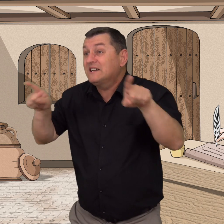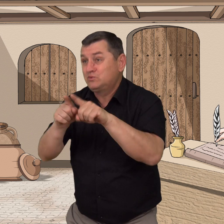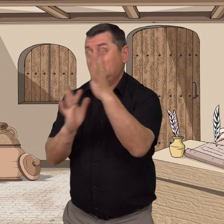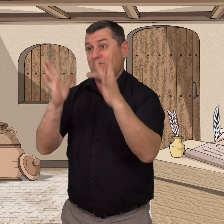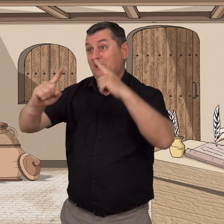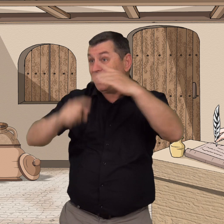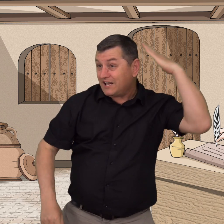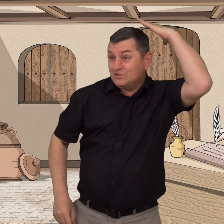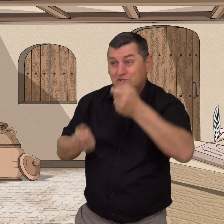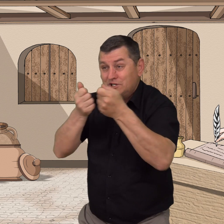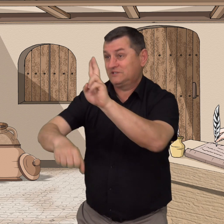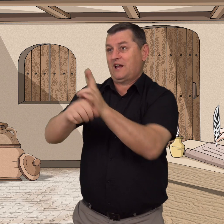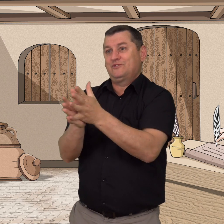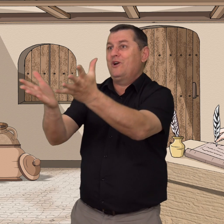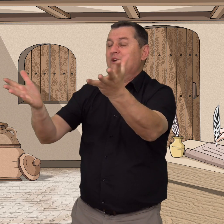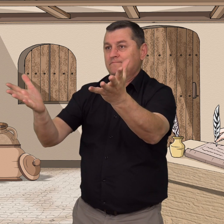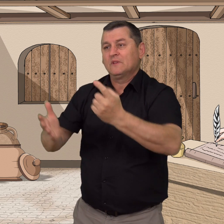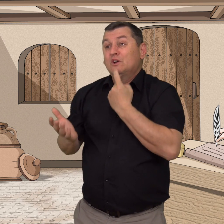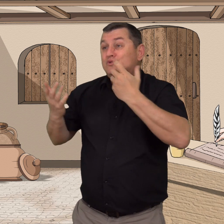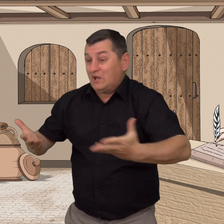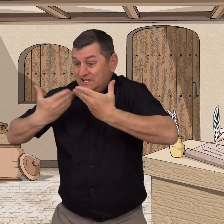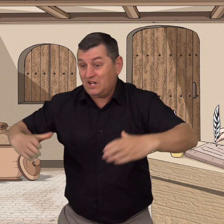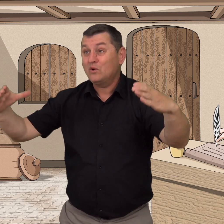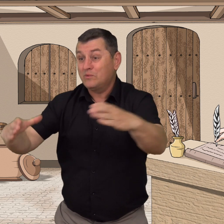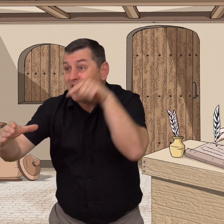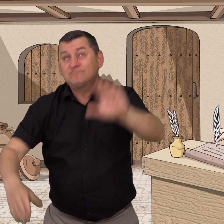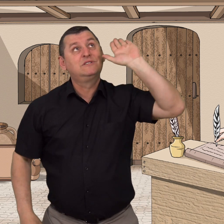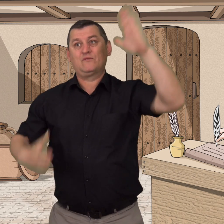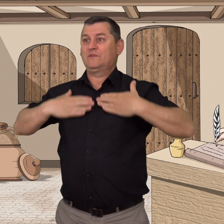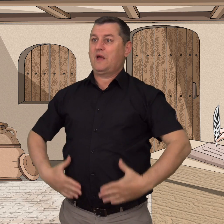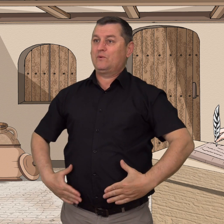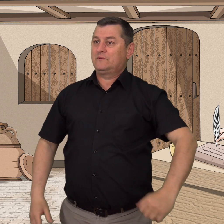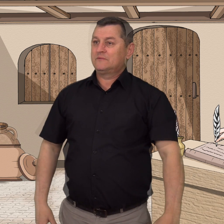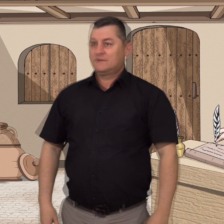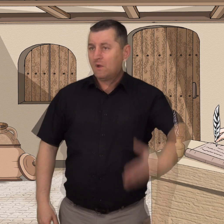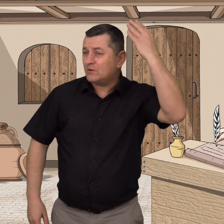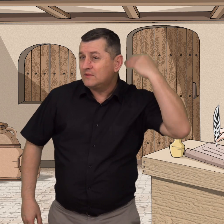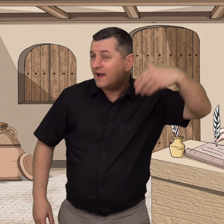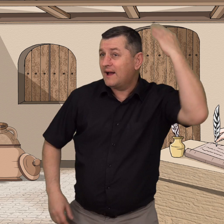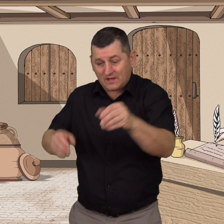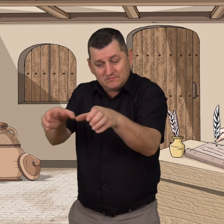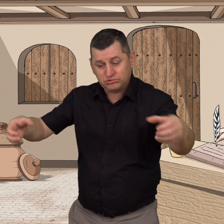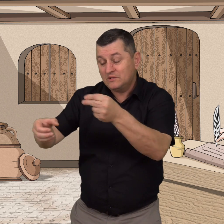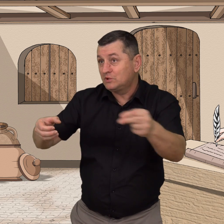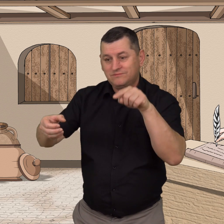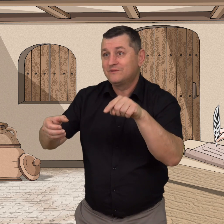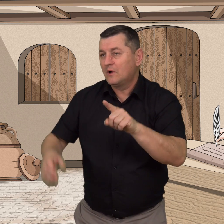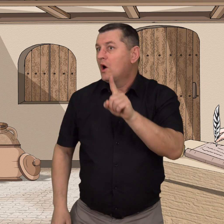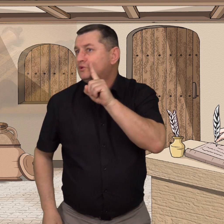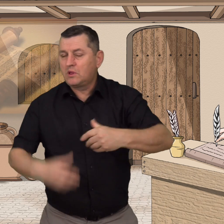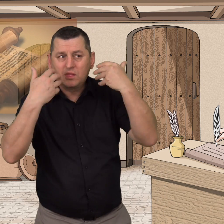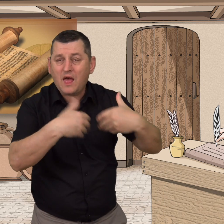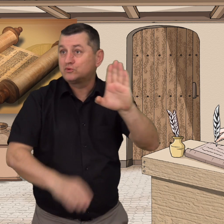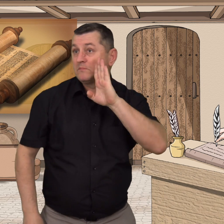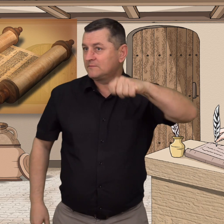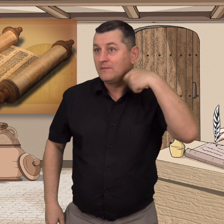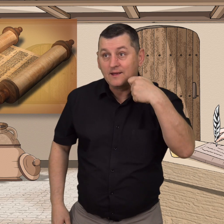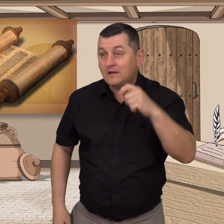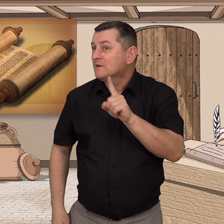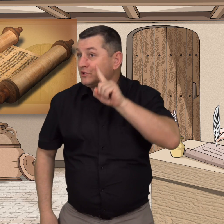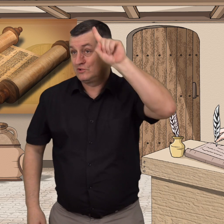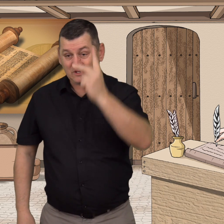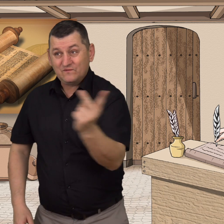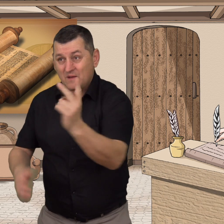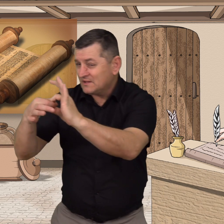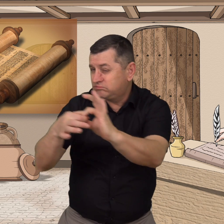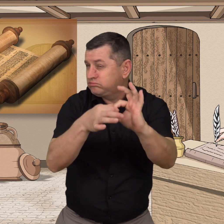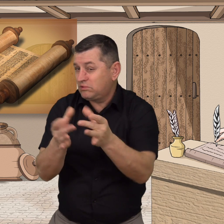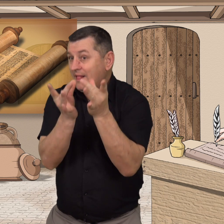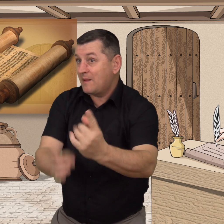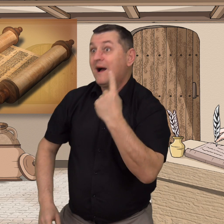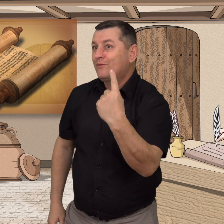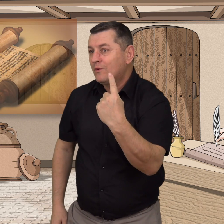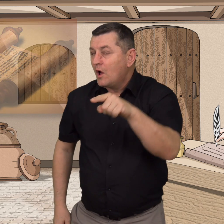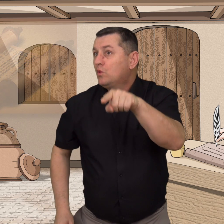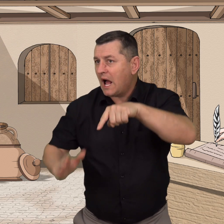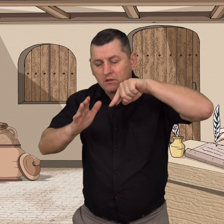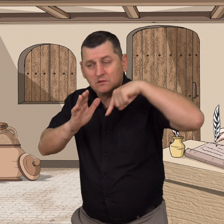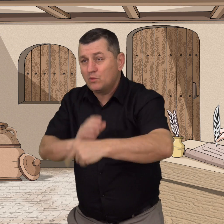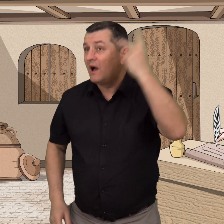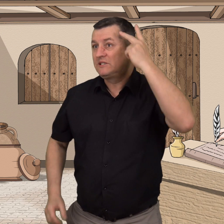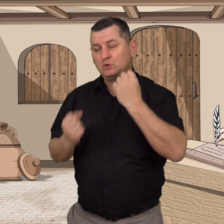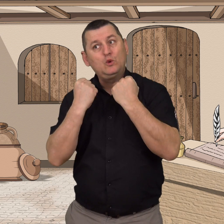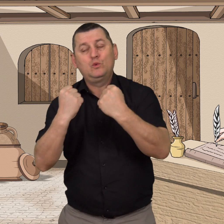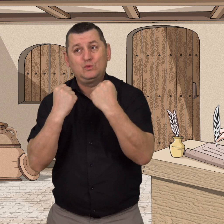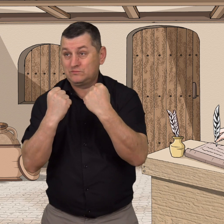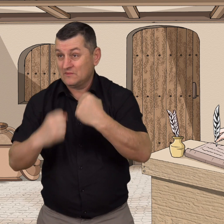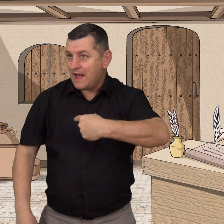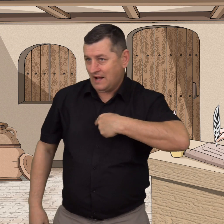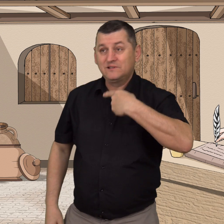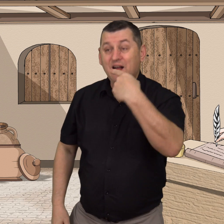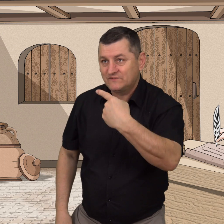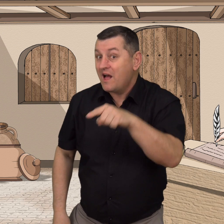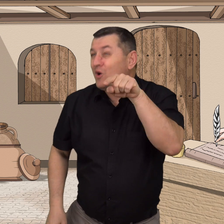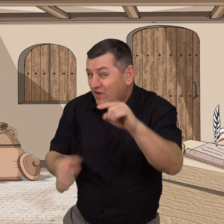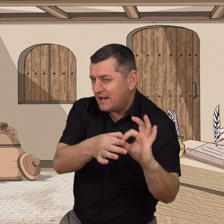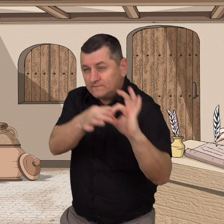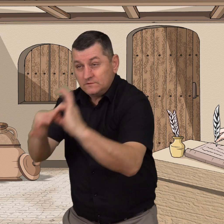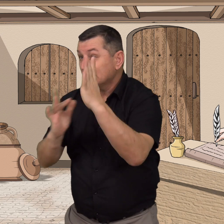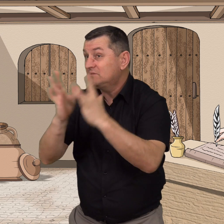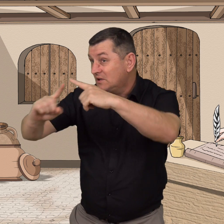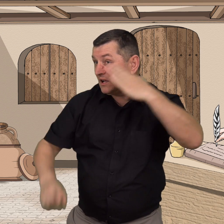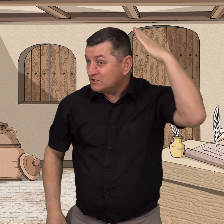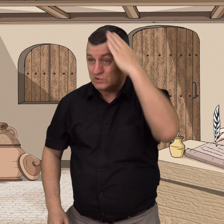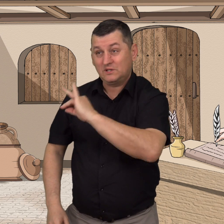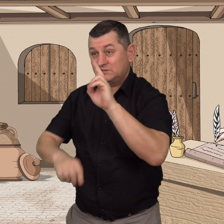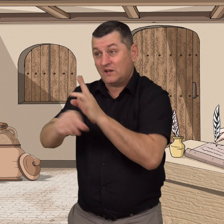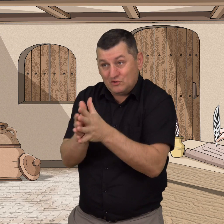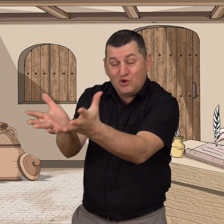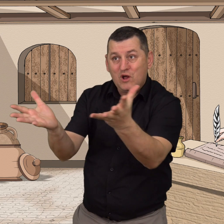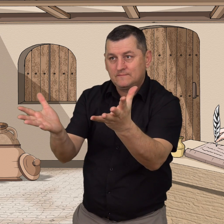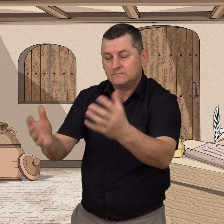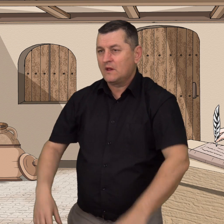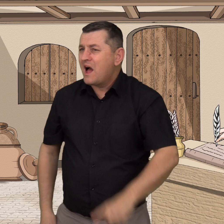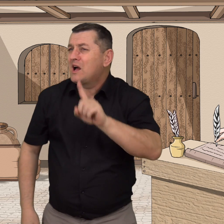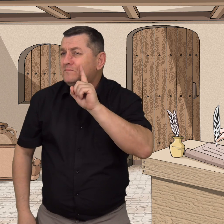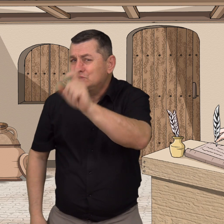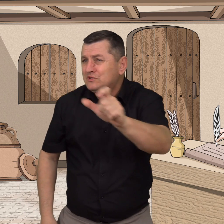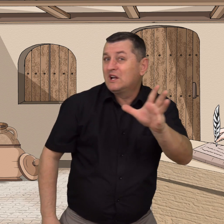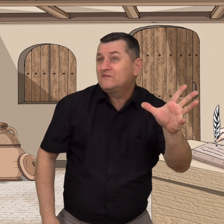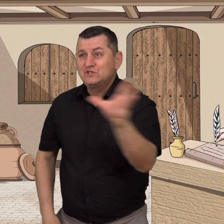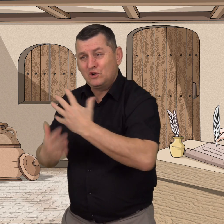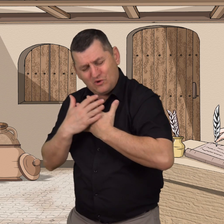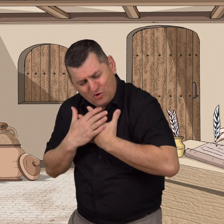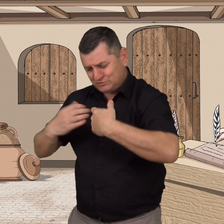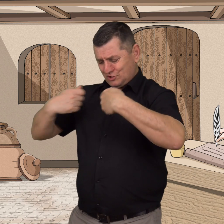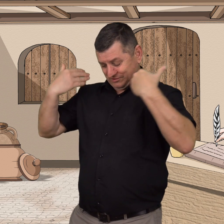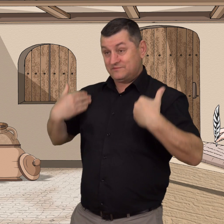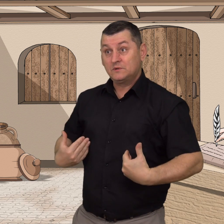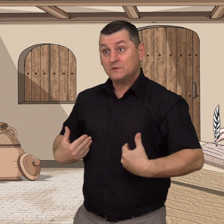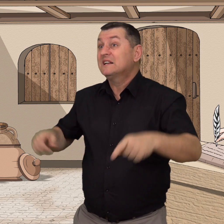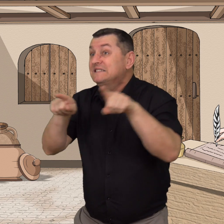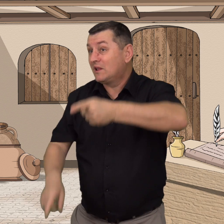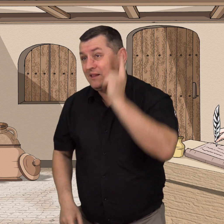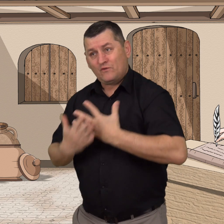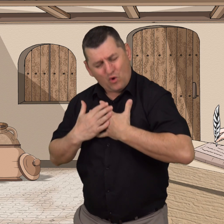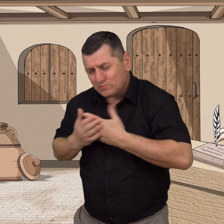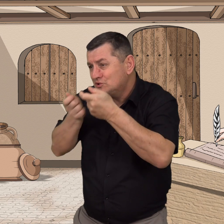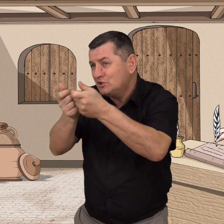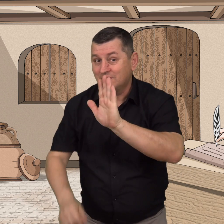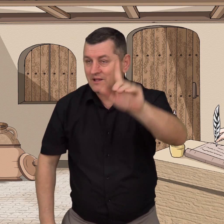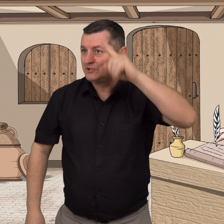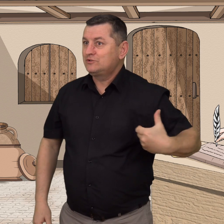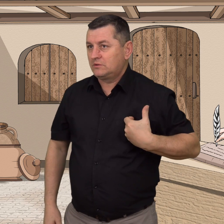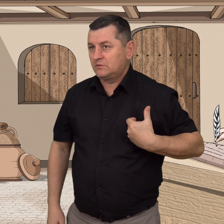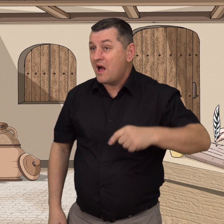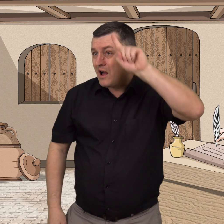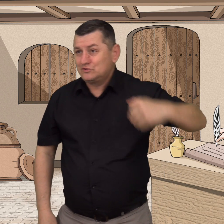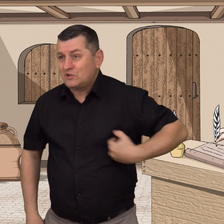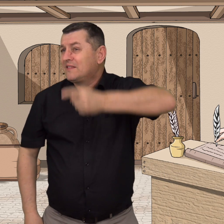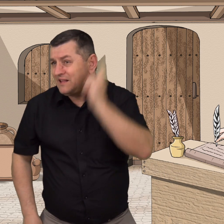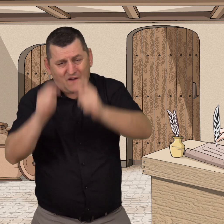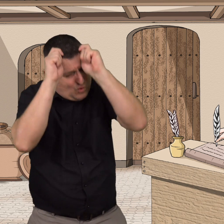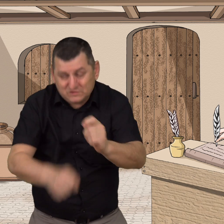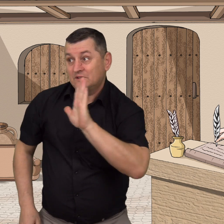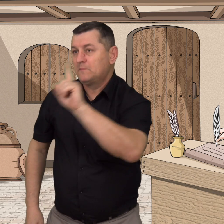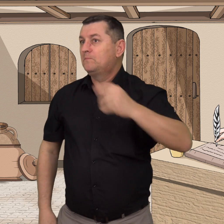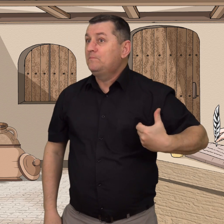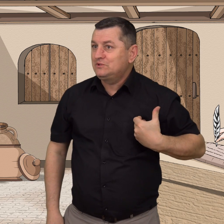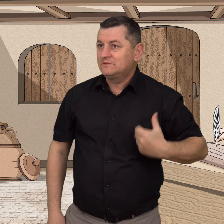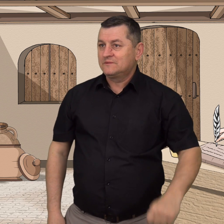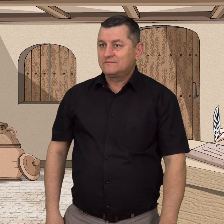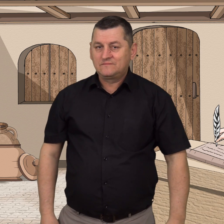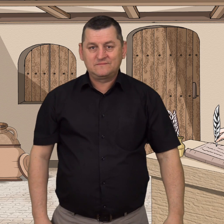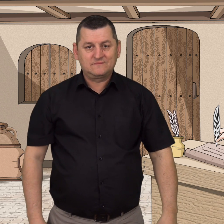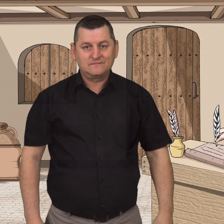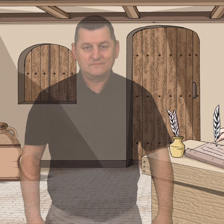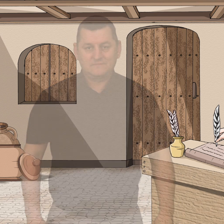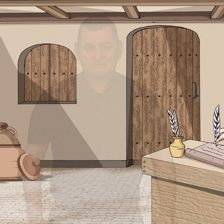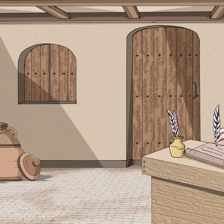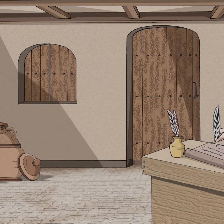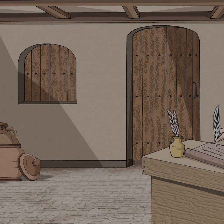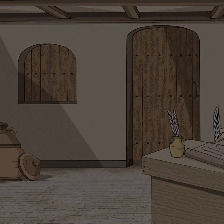“For this reason a man will leave his father and mother and be united to his wife, and the two will become one flesh.” This mystery is profound, but I am speaking about Christ and the church. Nevertheless, each one of you also must love his wife as he loves himself, and the wife must respect her husband.